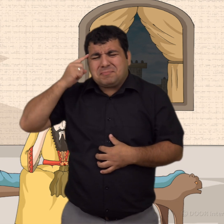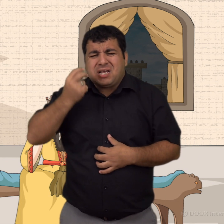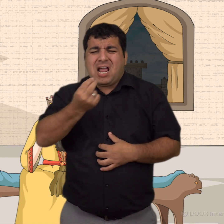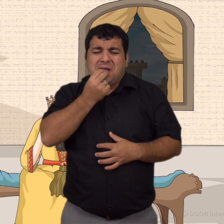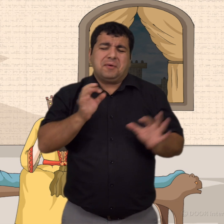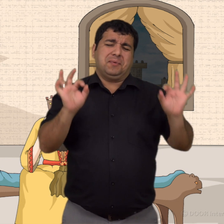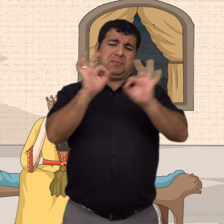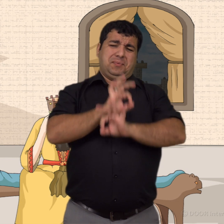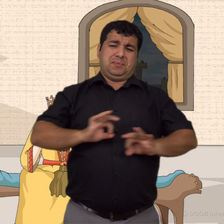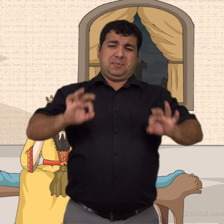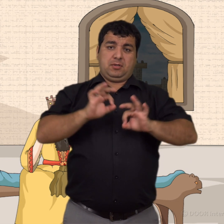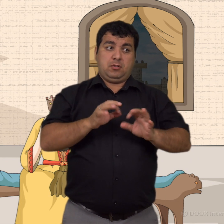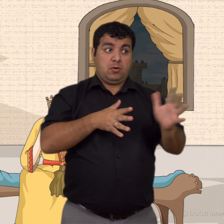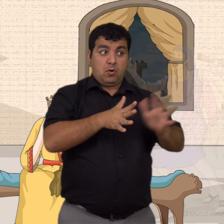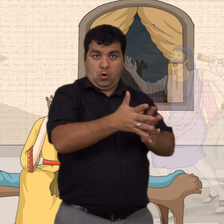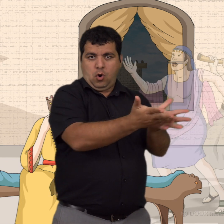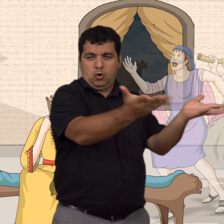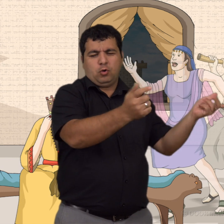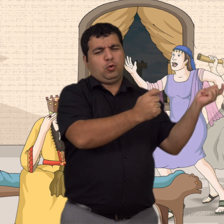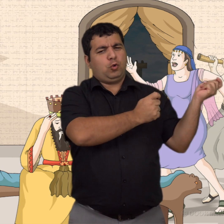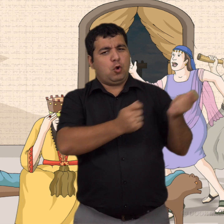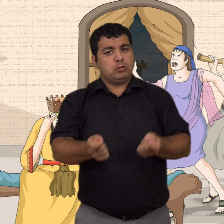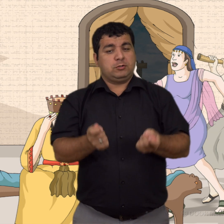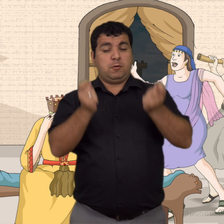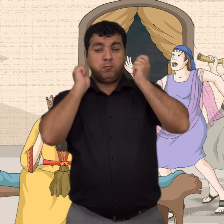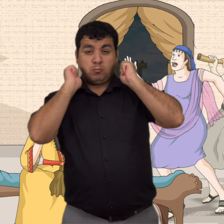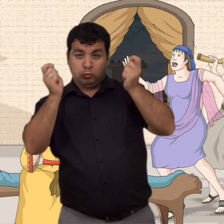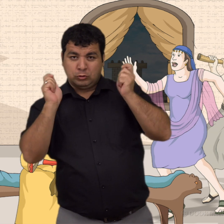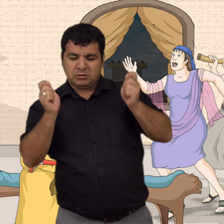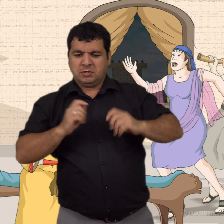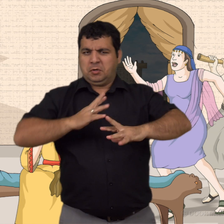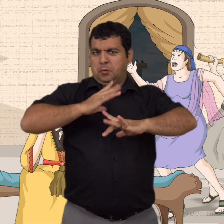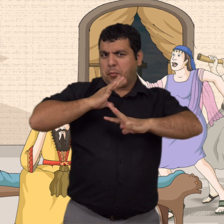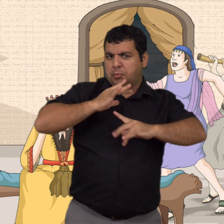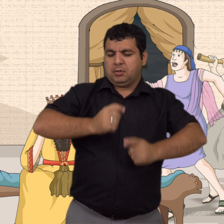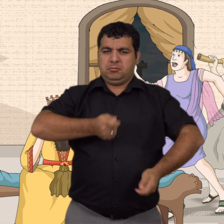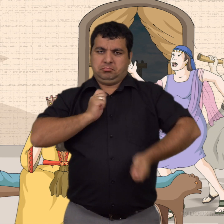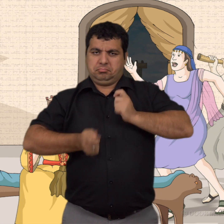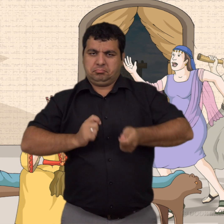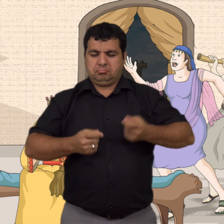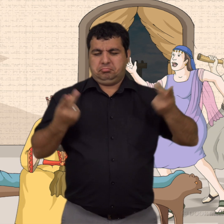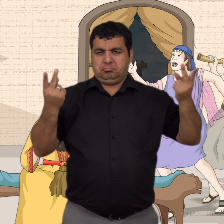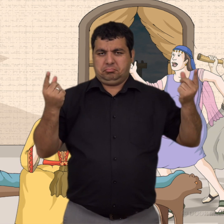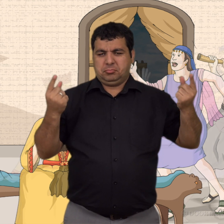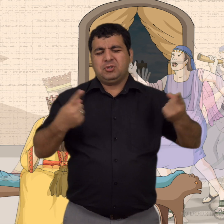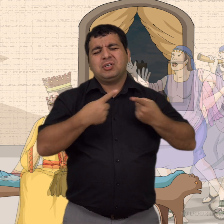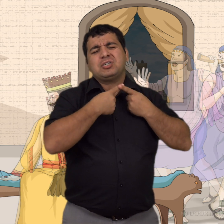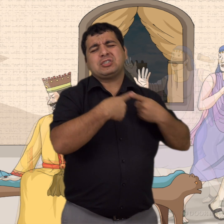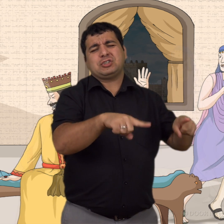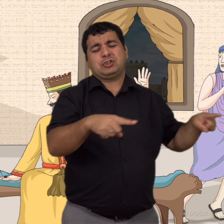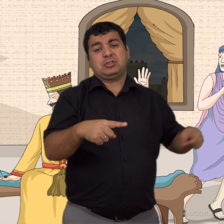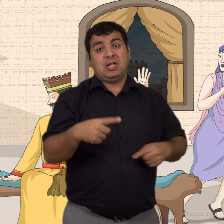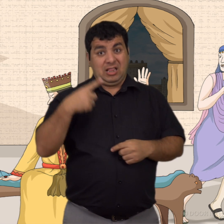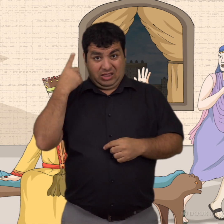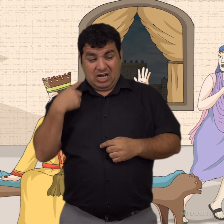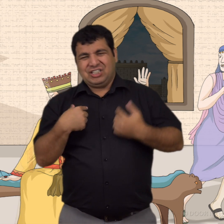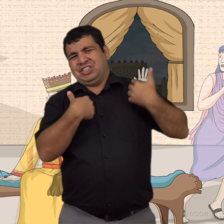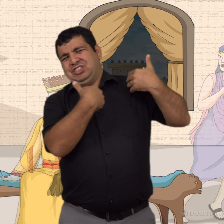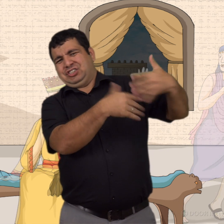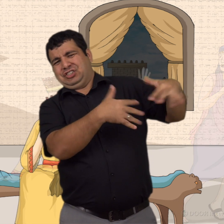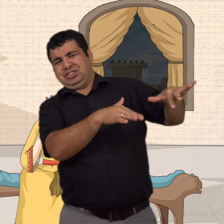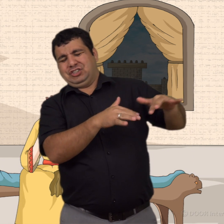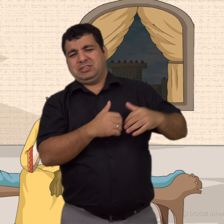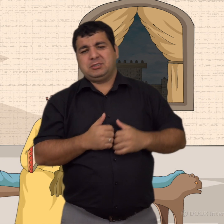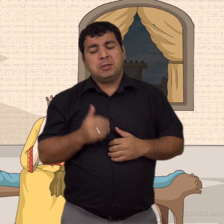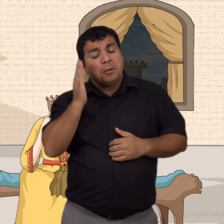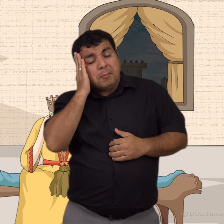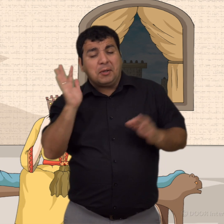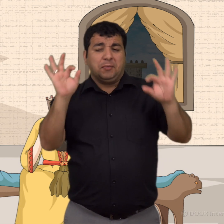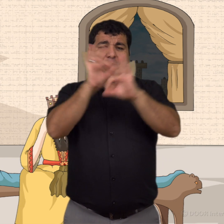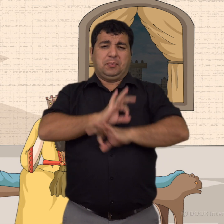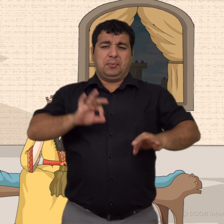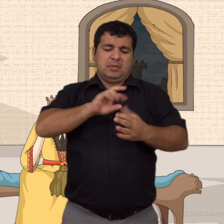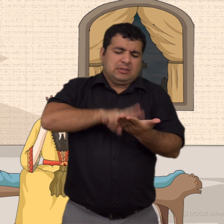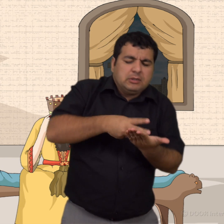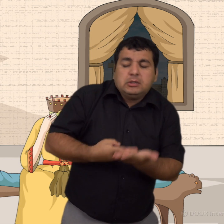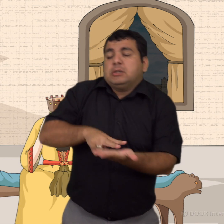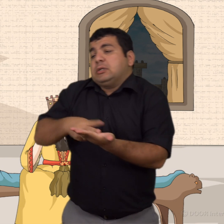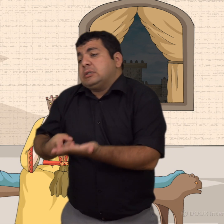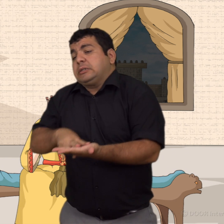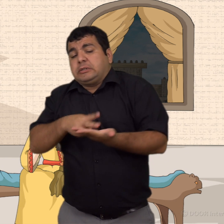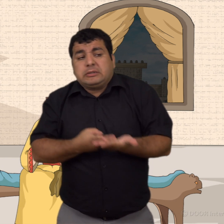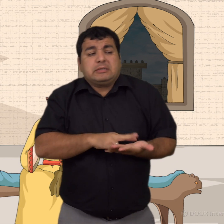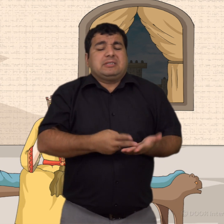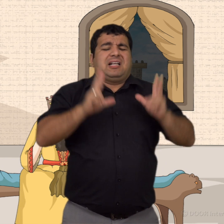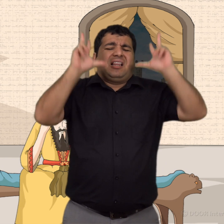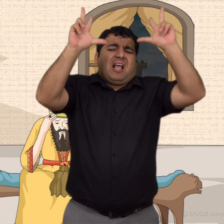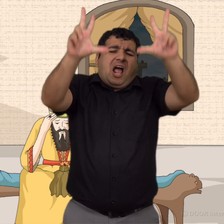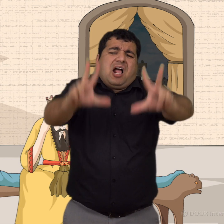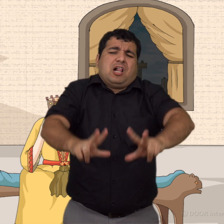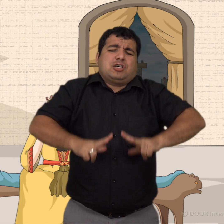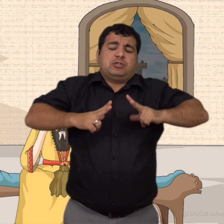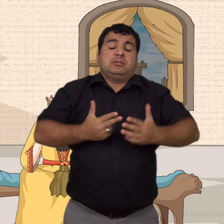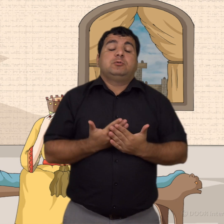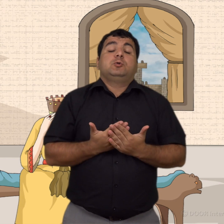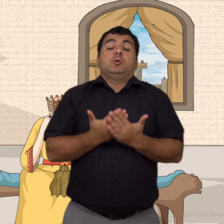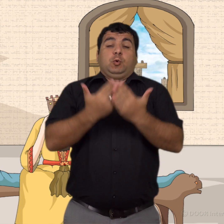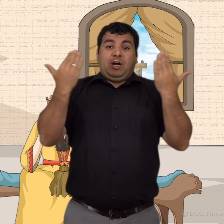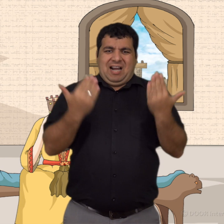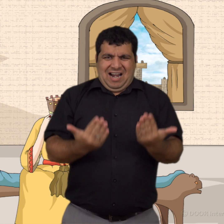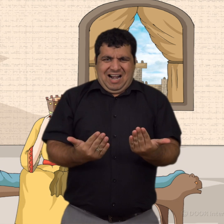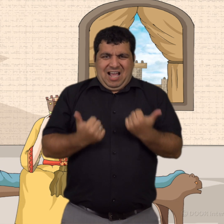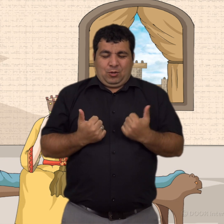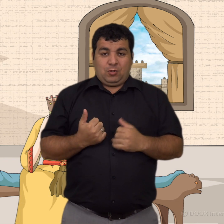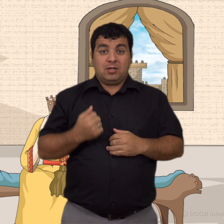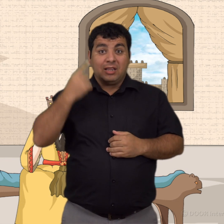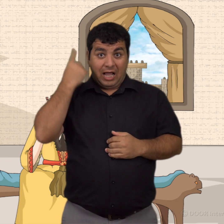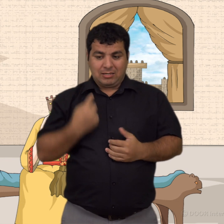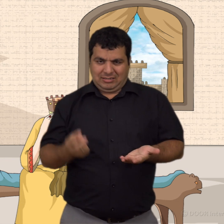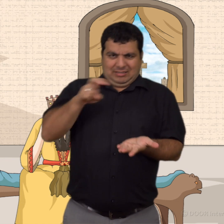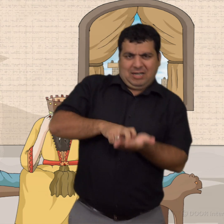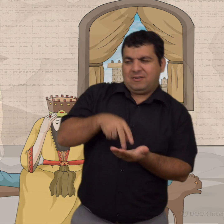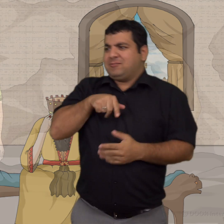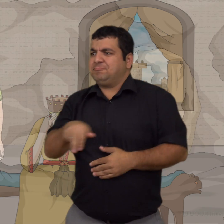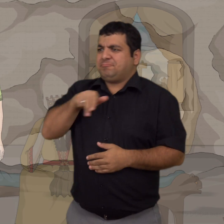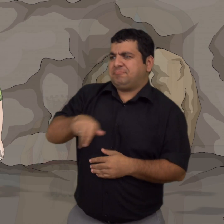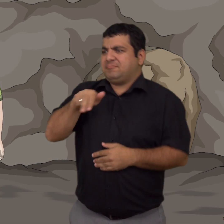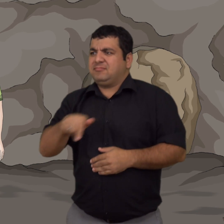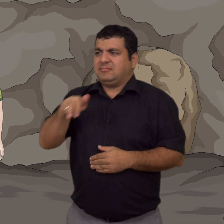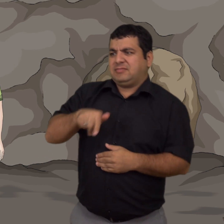No entertainment was brought before him, and sleep fled from him.